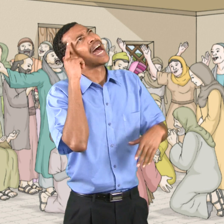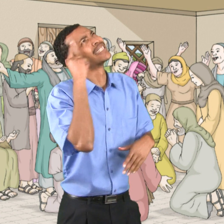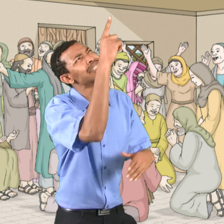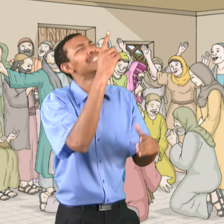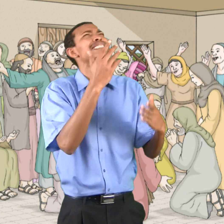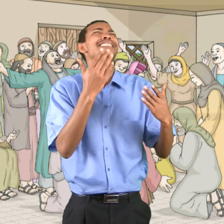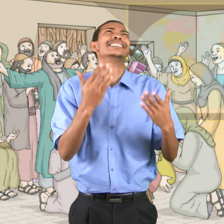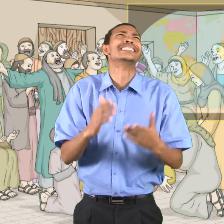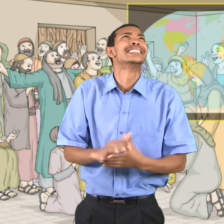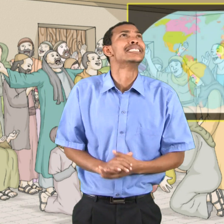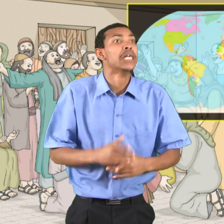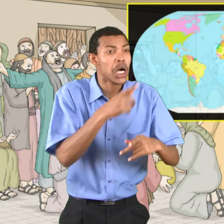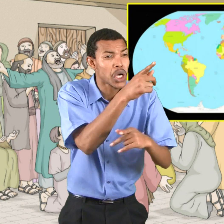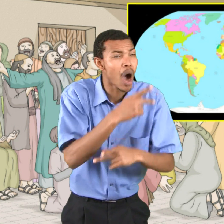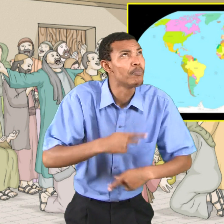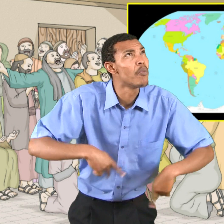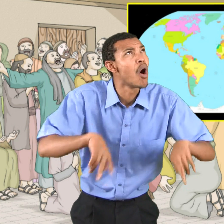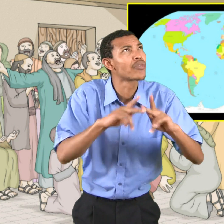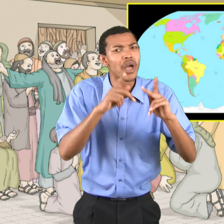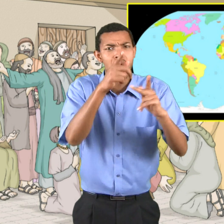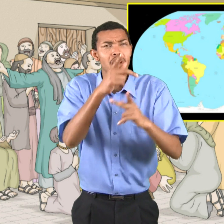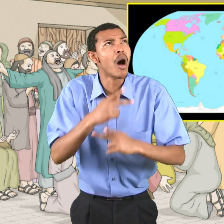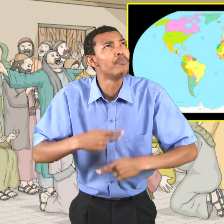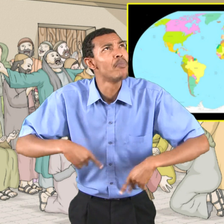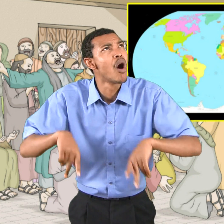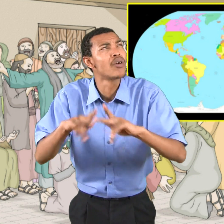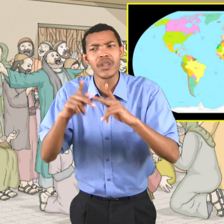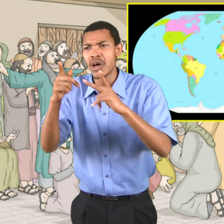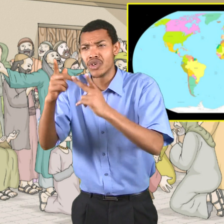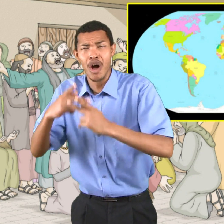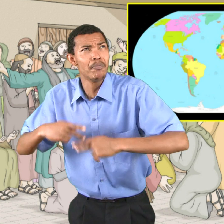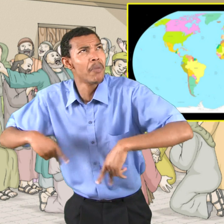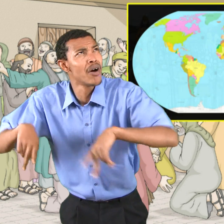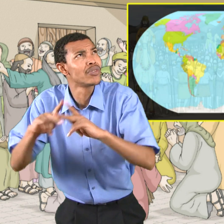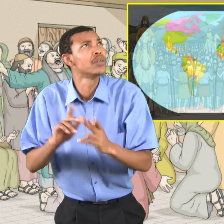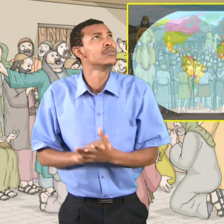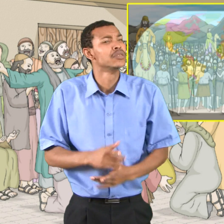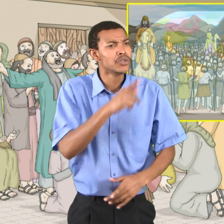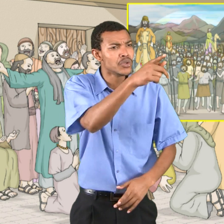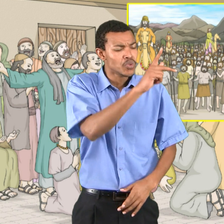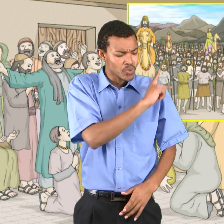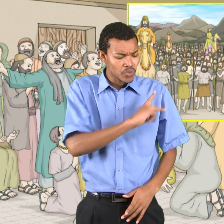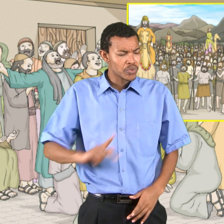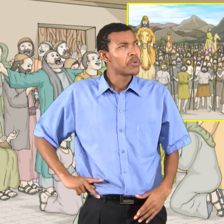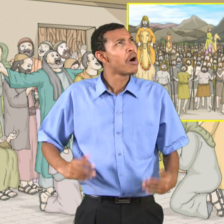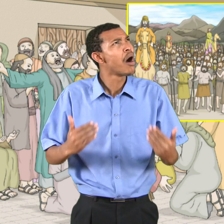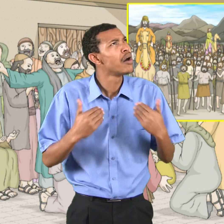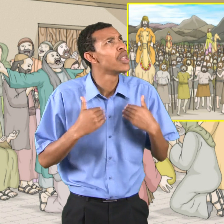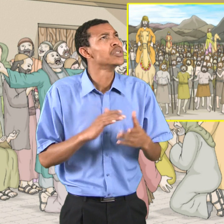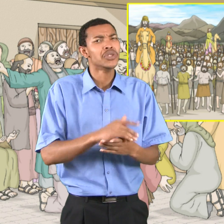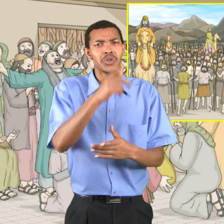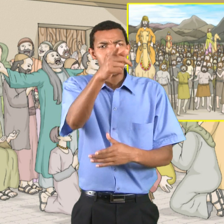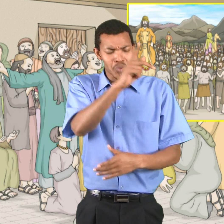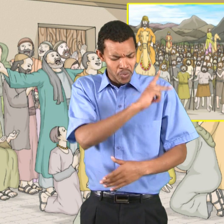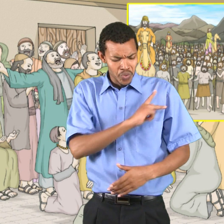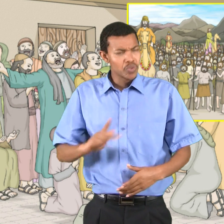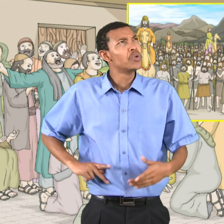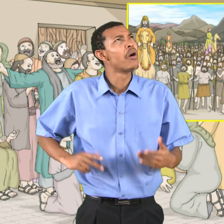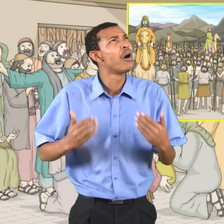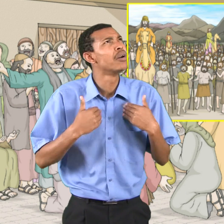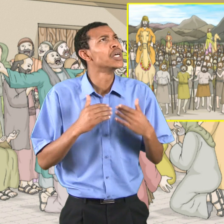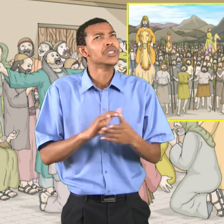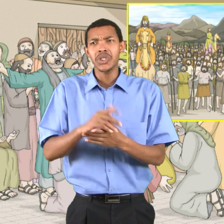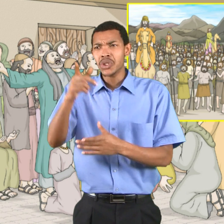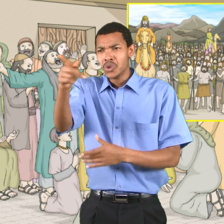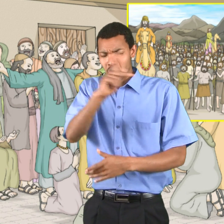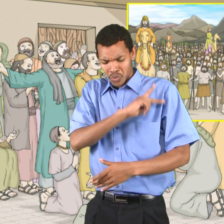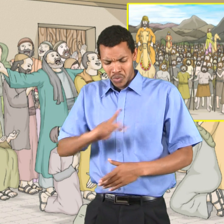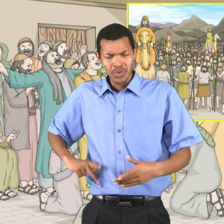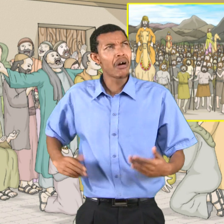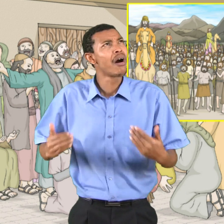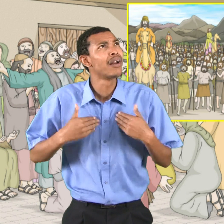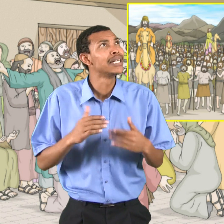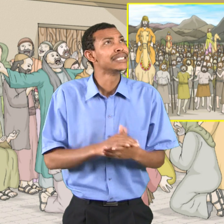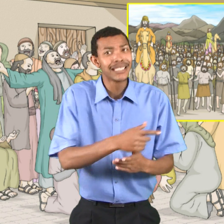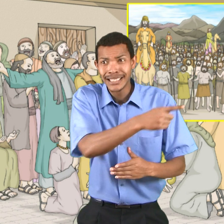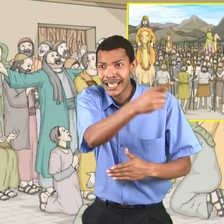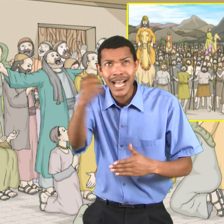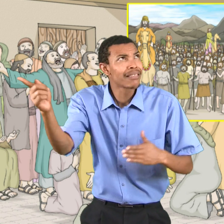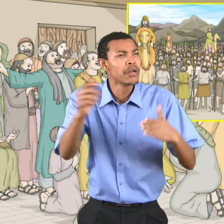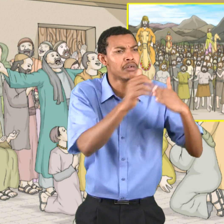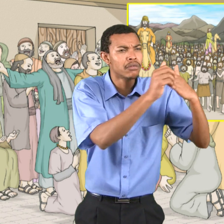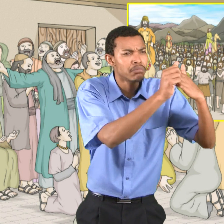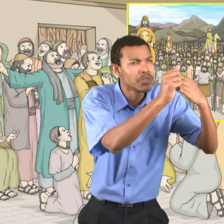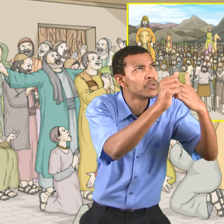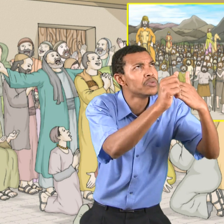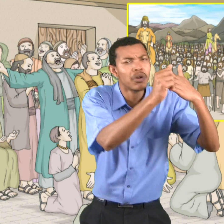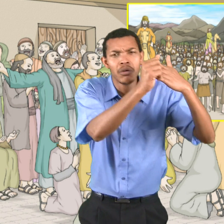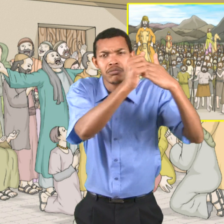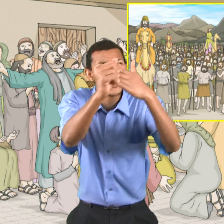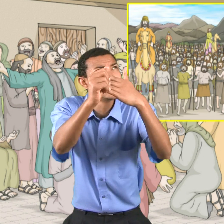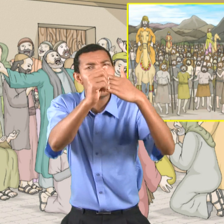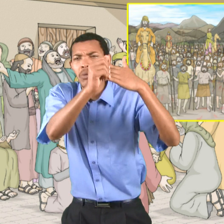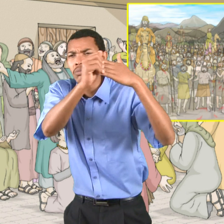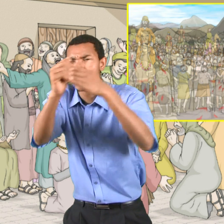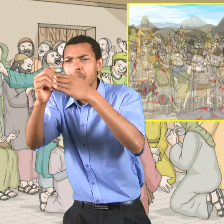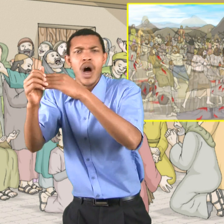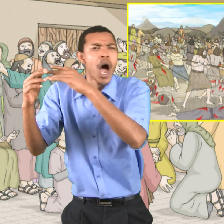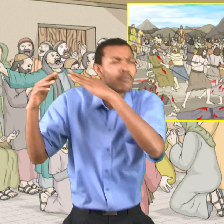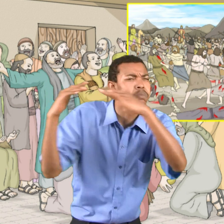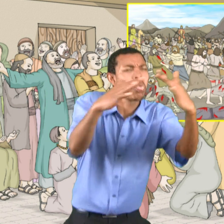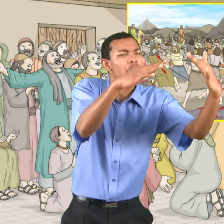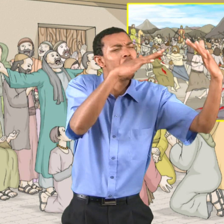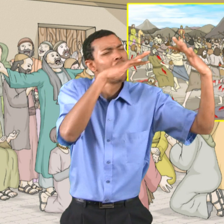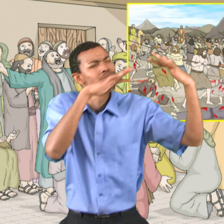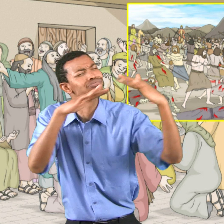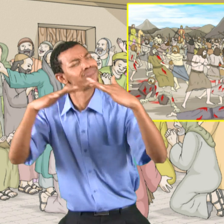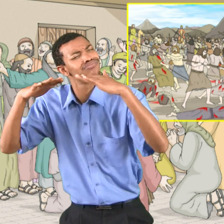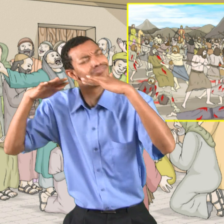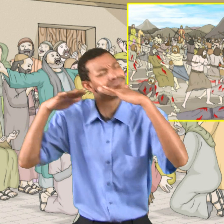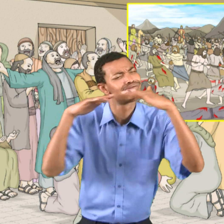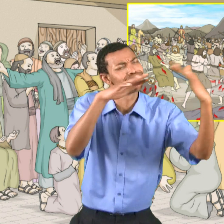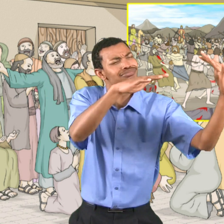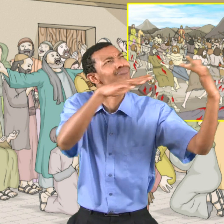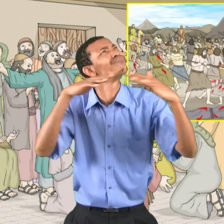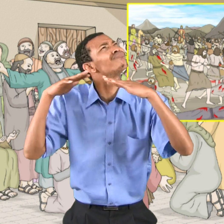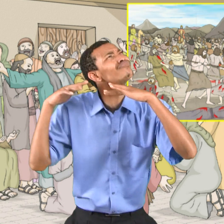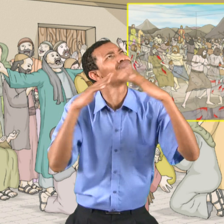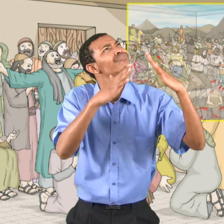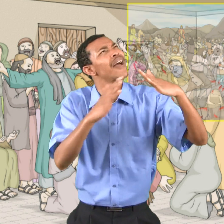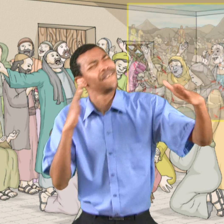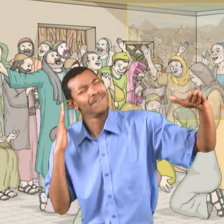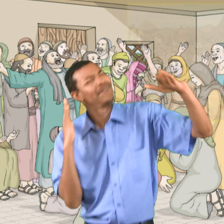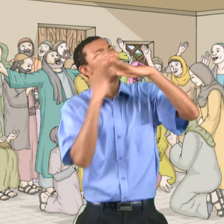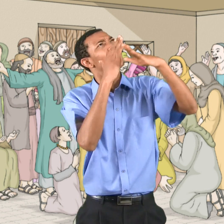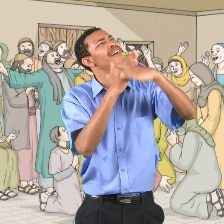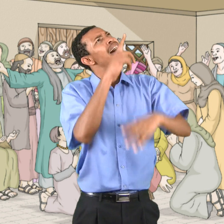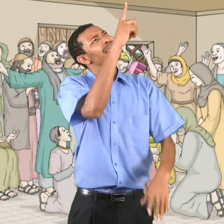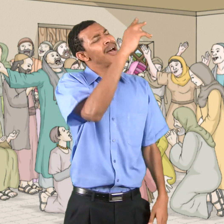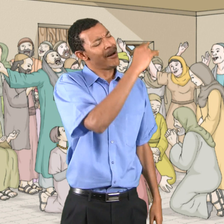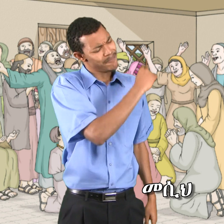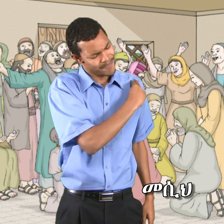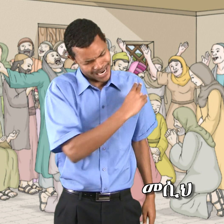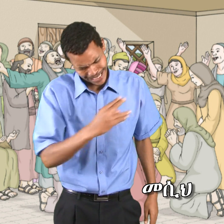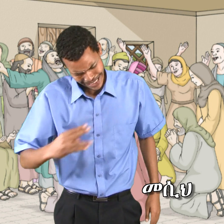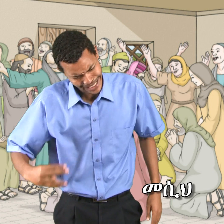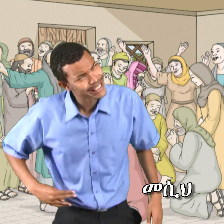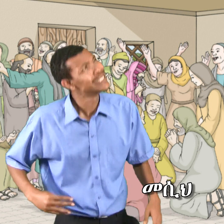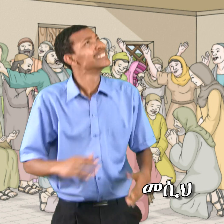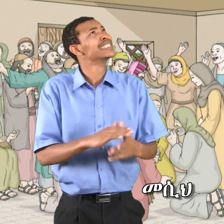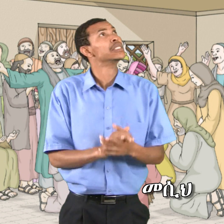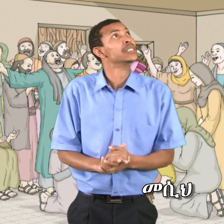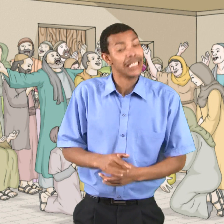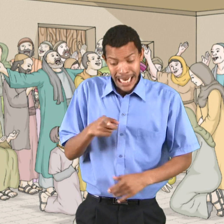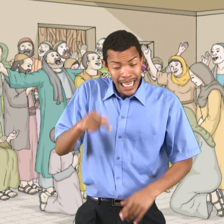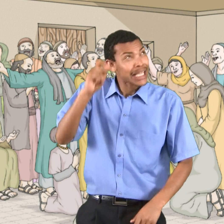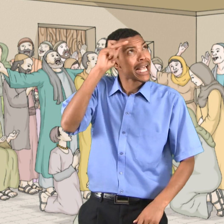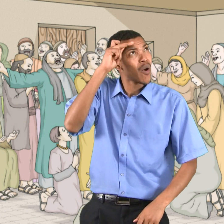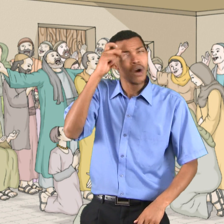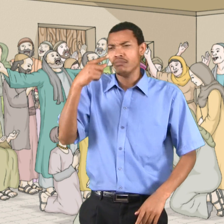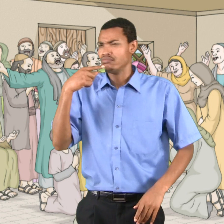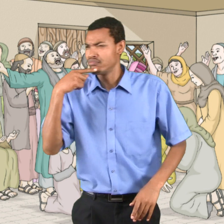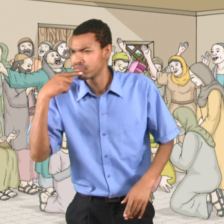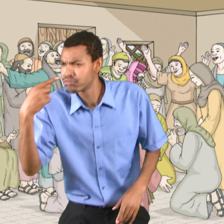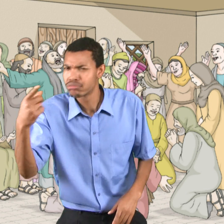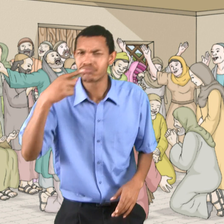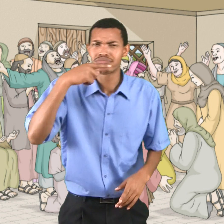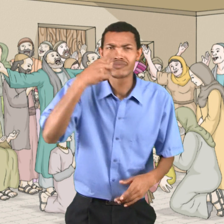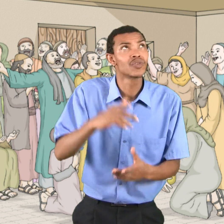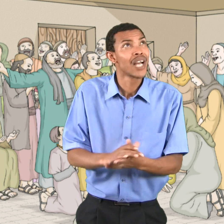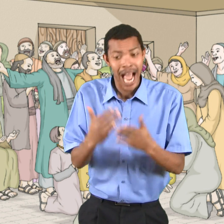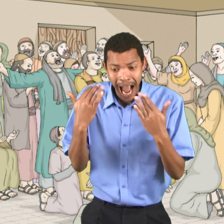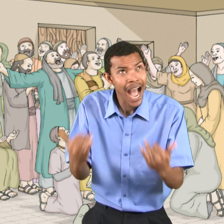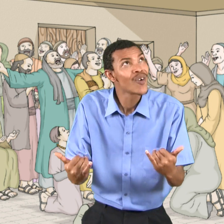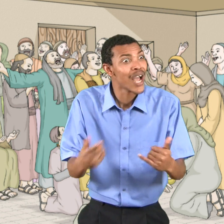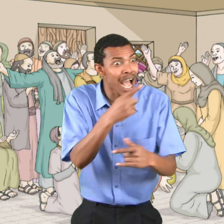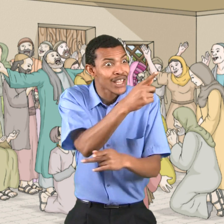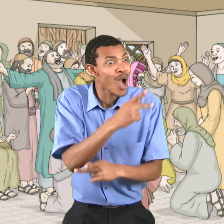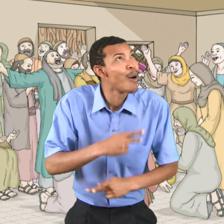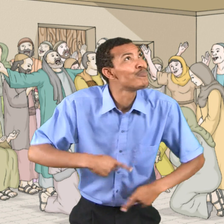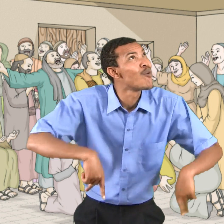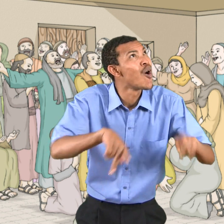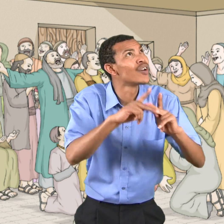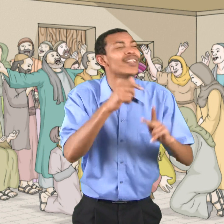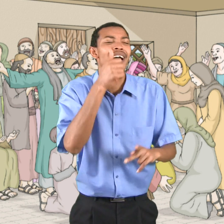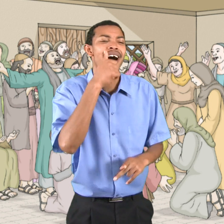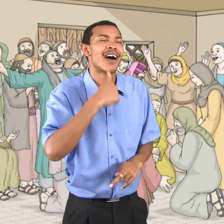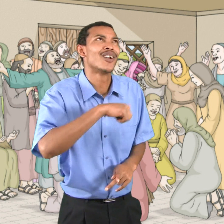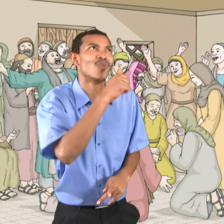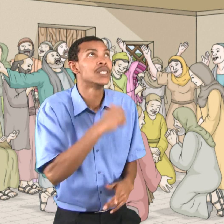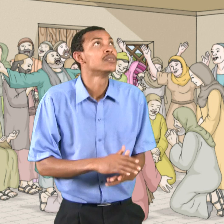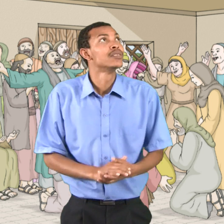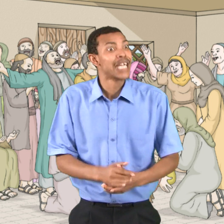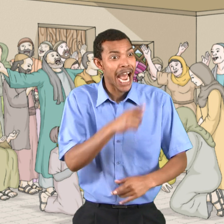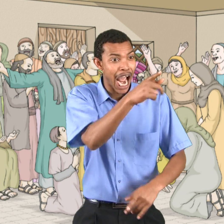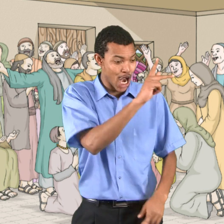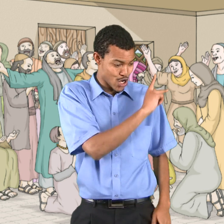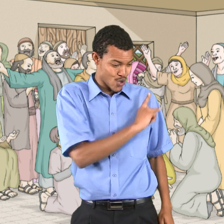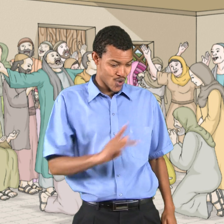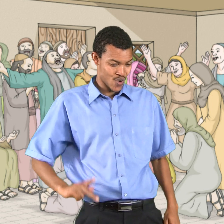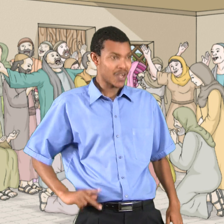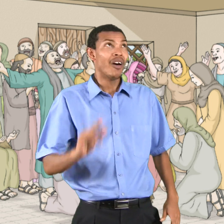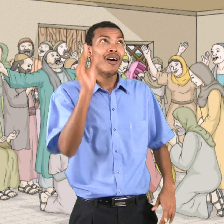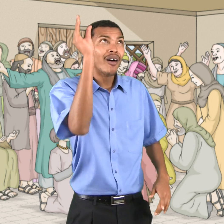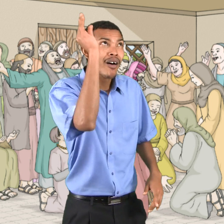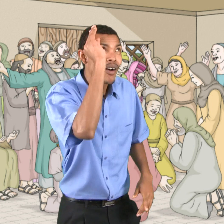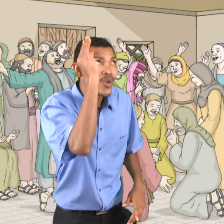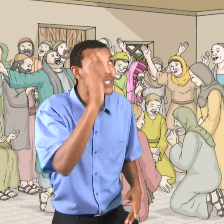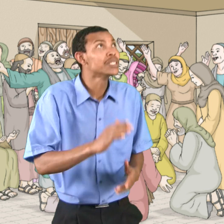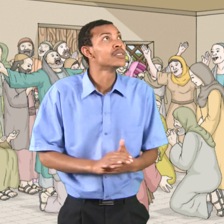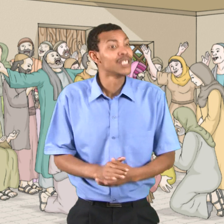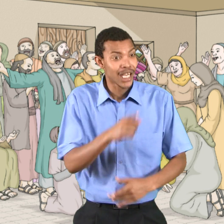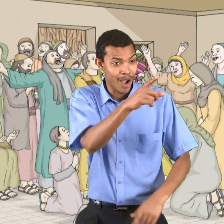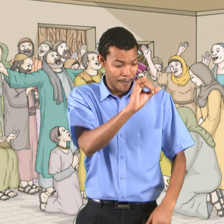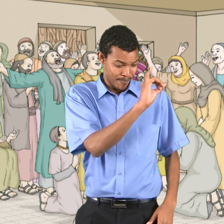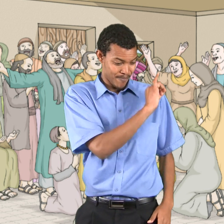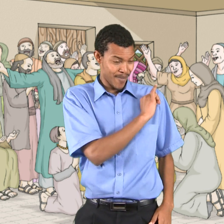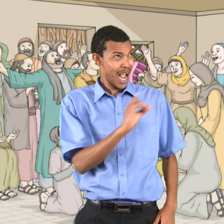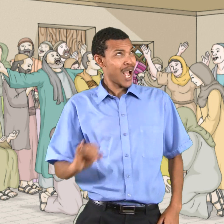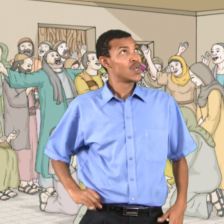The kings of the earth take their stand and the rulers gather together against the Lord and against His Anointed One.’